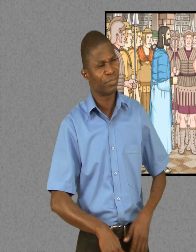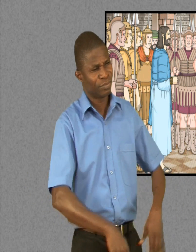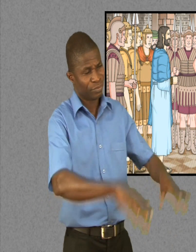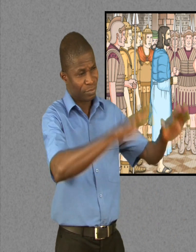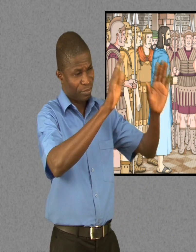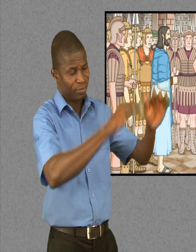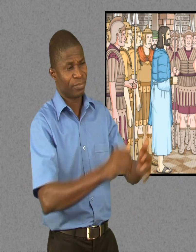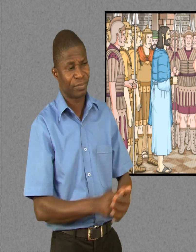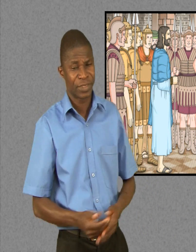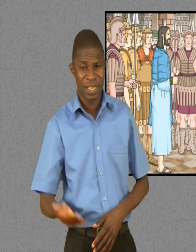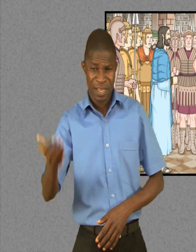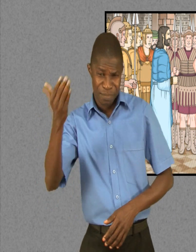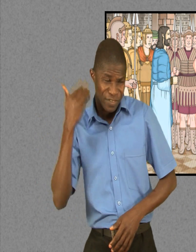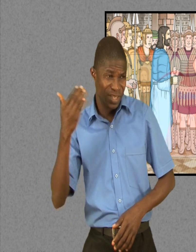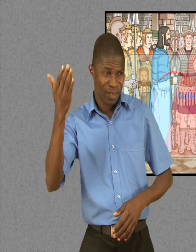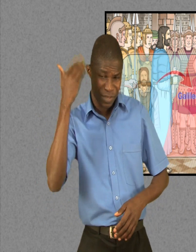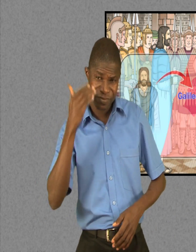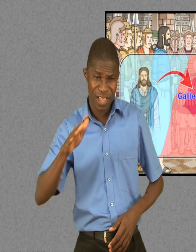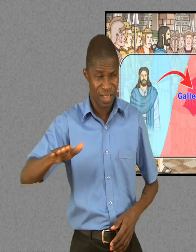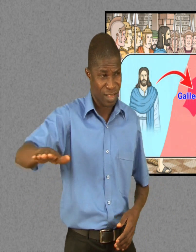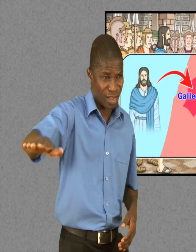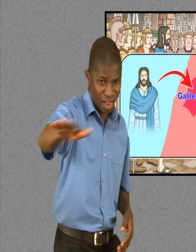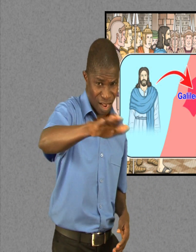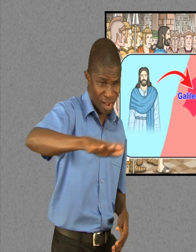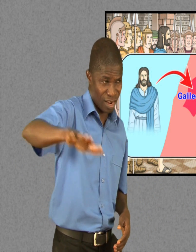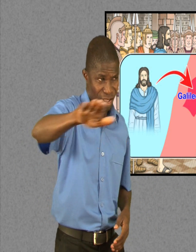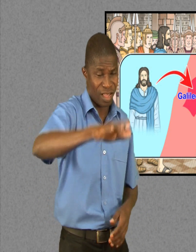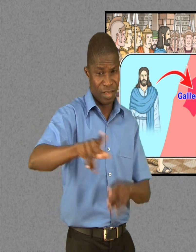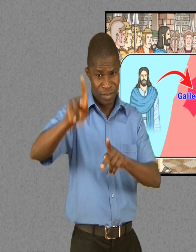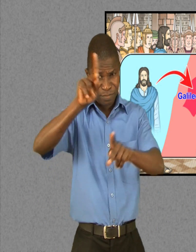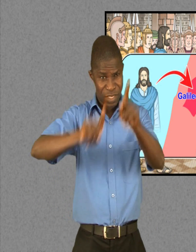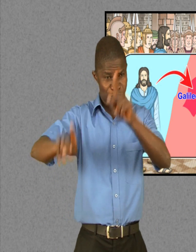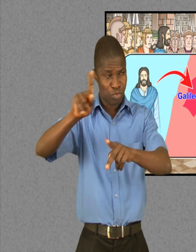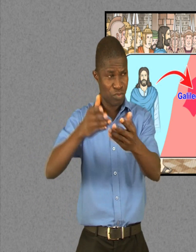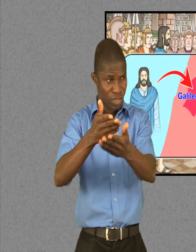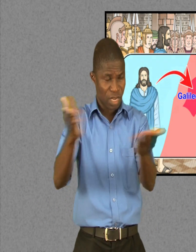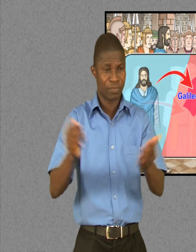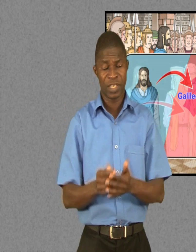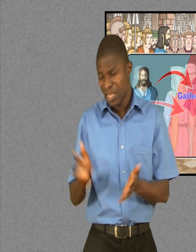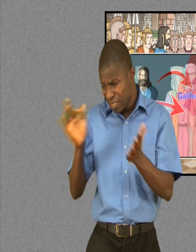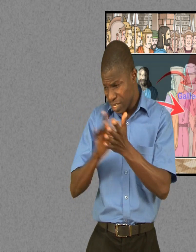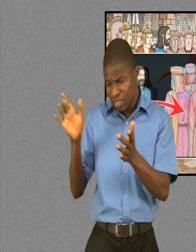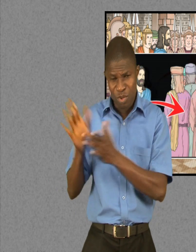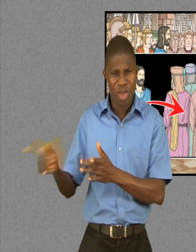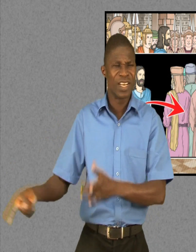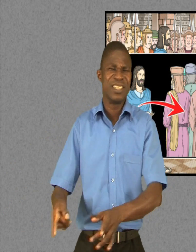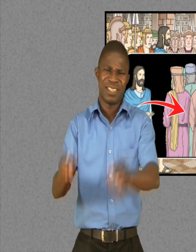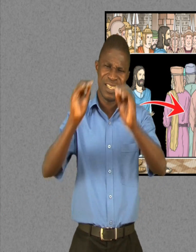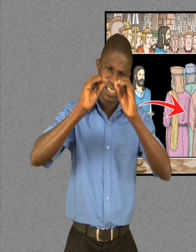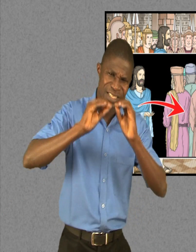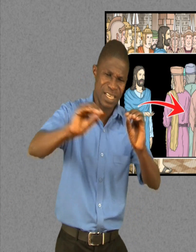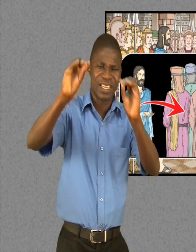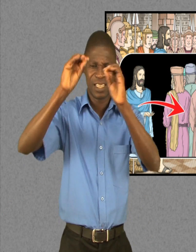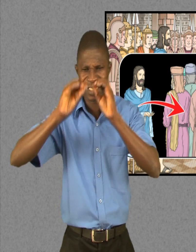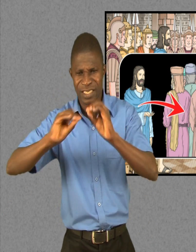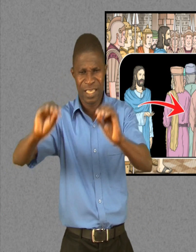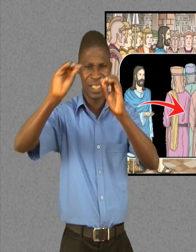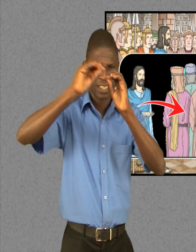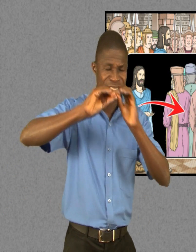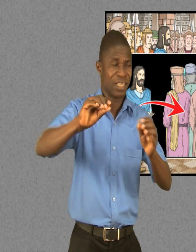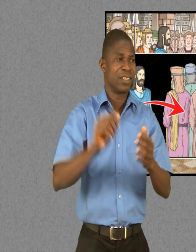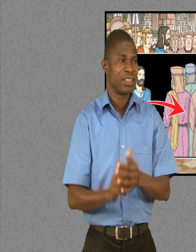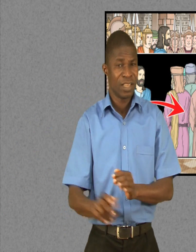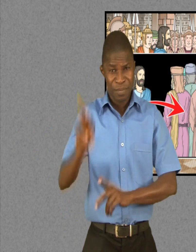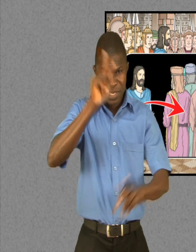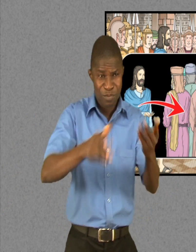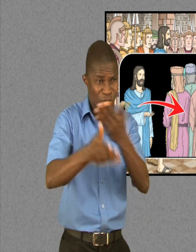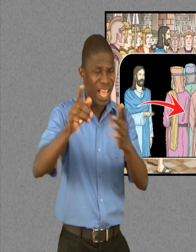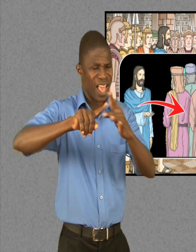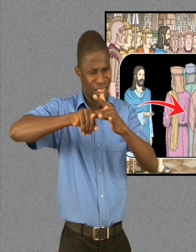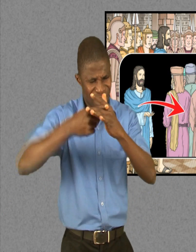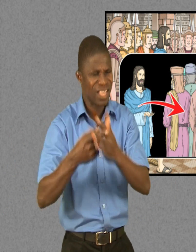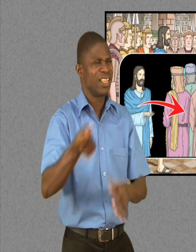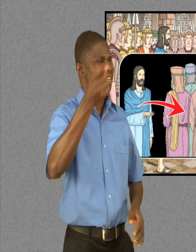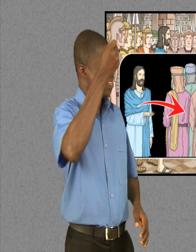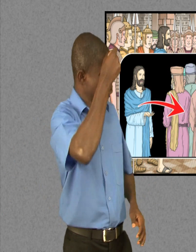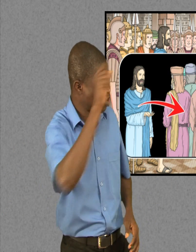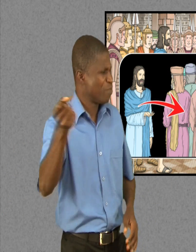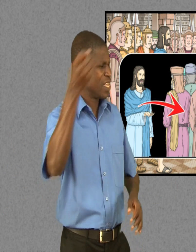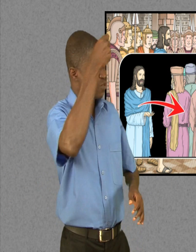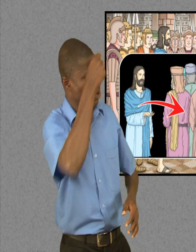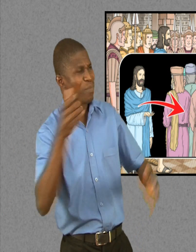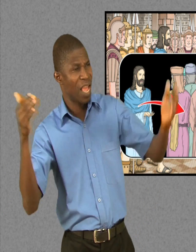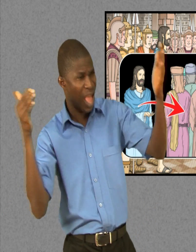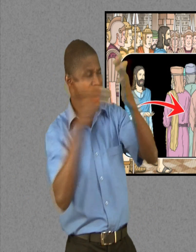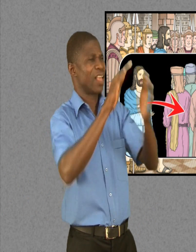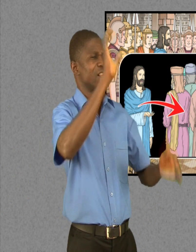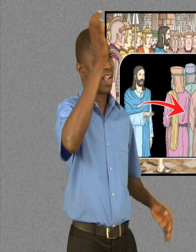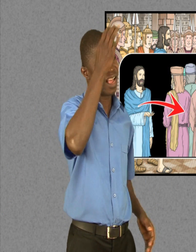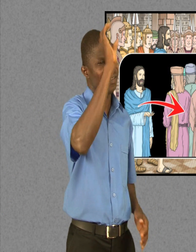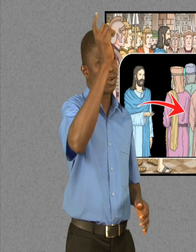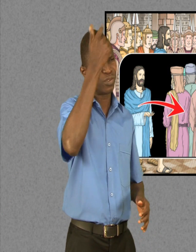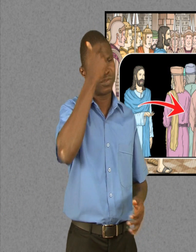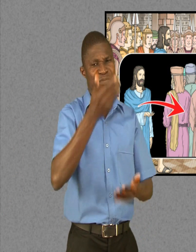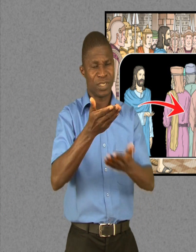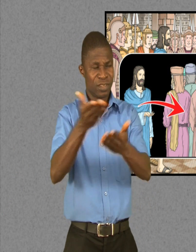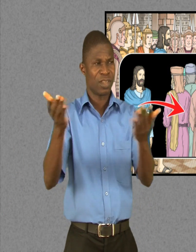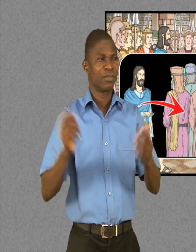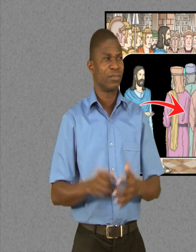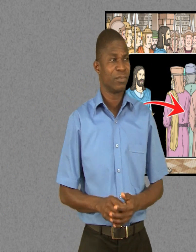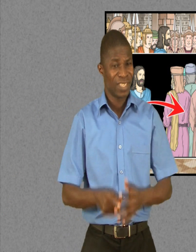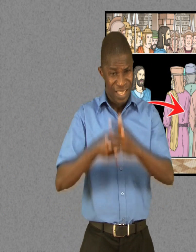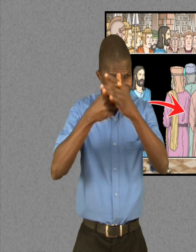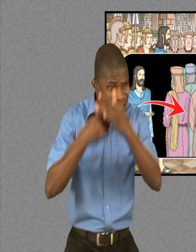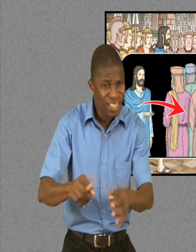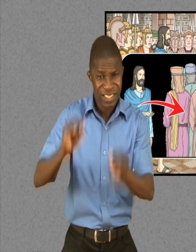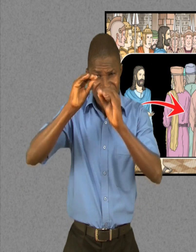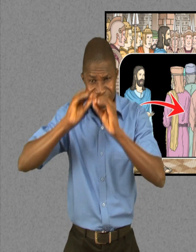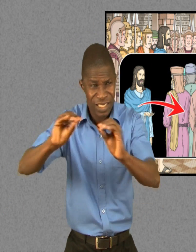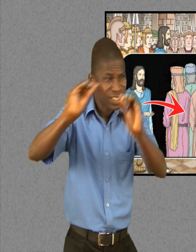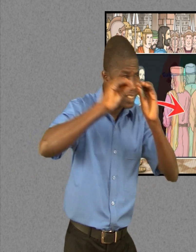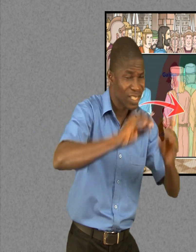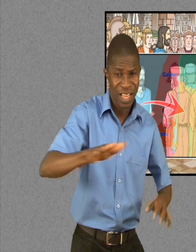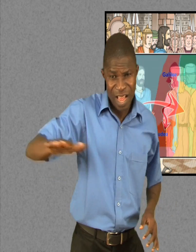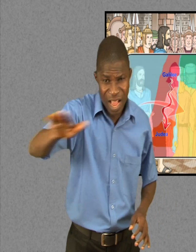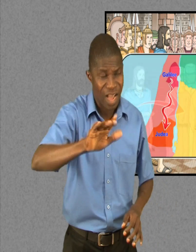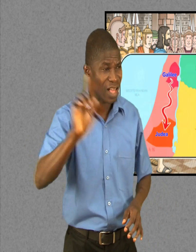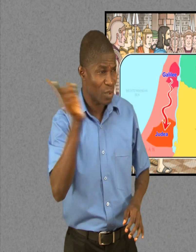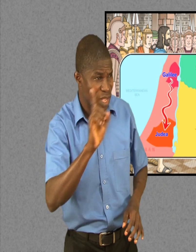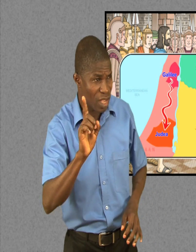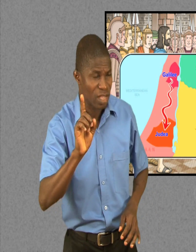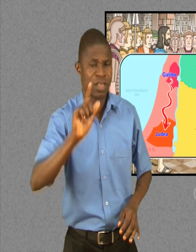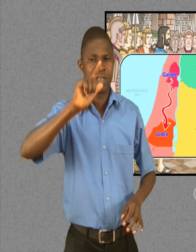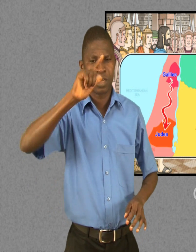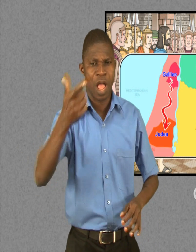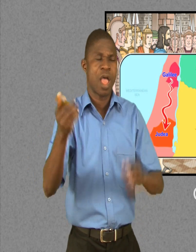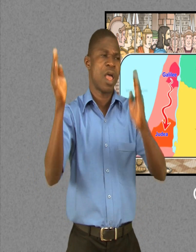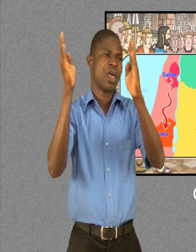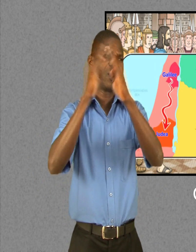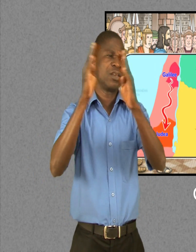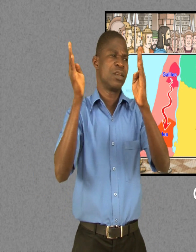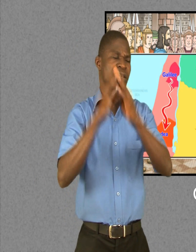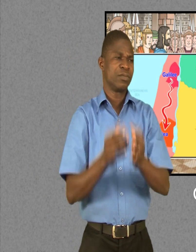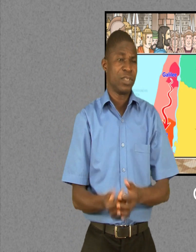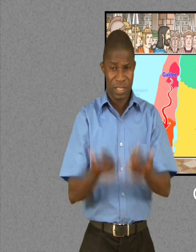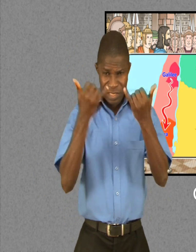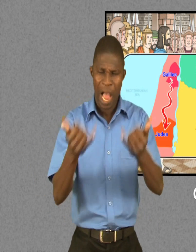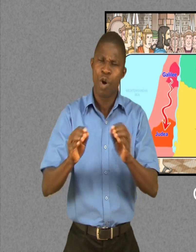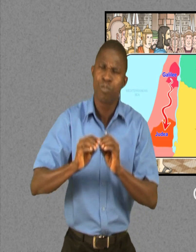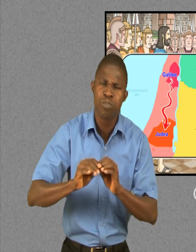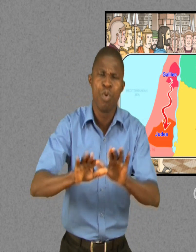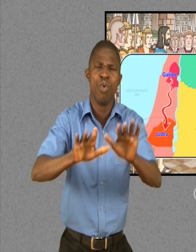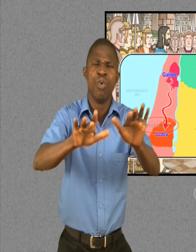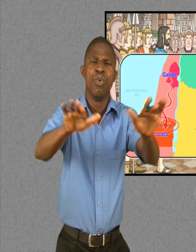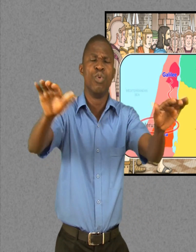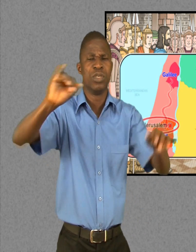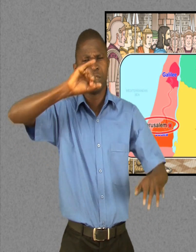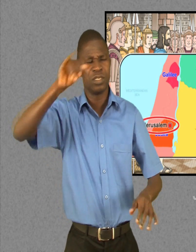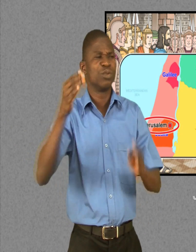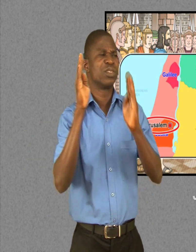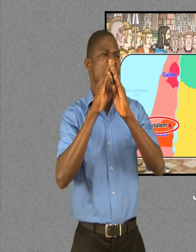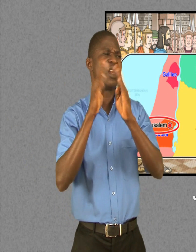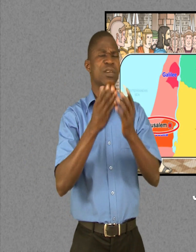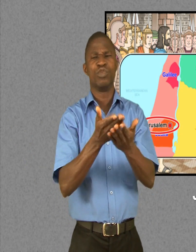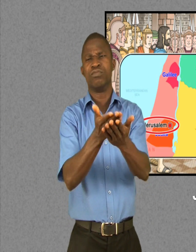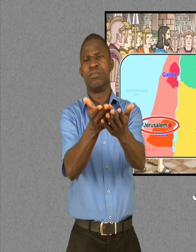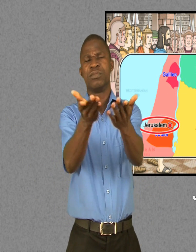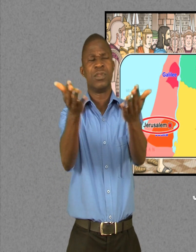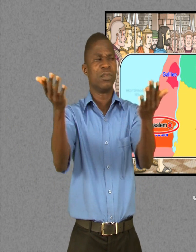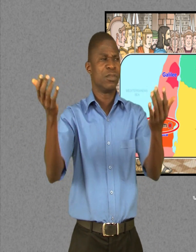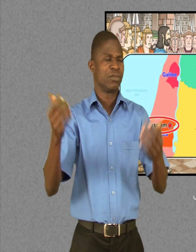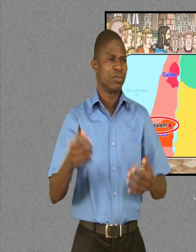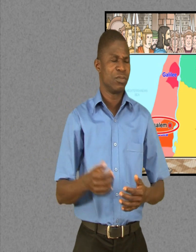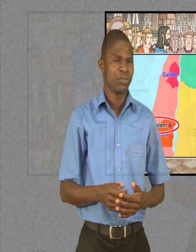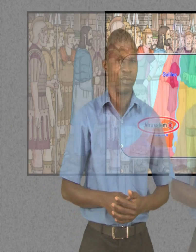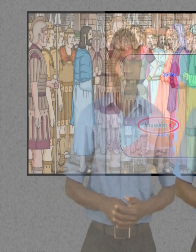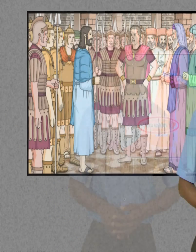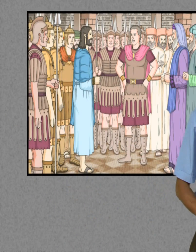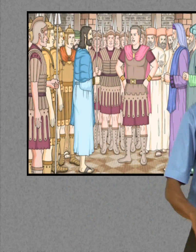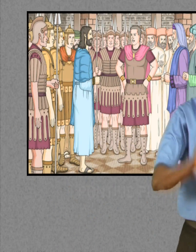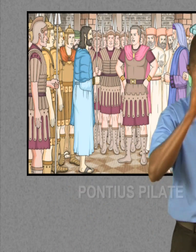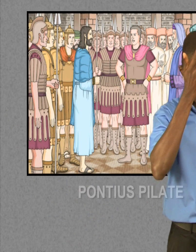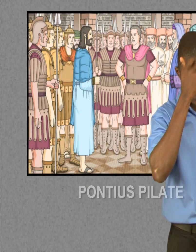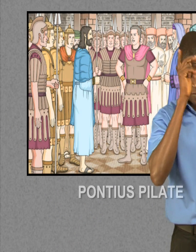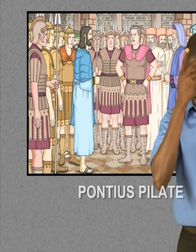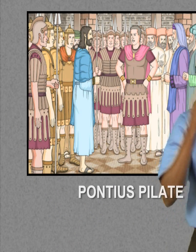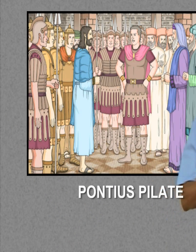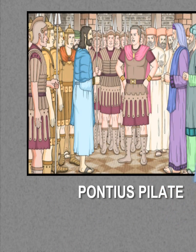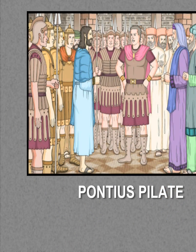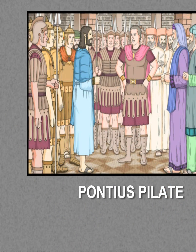But they kept insisting, “He stirs up the people all over Judea with His teaching. He began in Galilee and has come all the way here.”